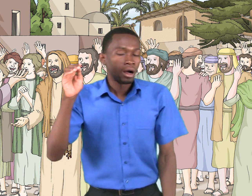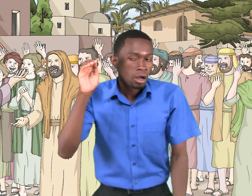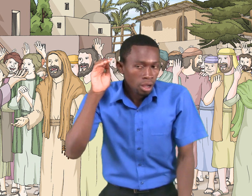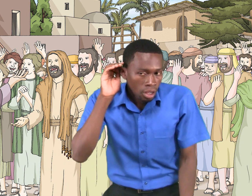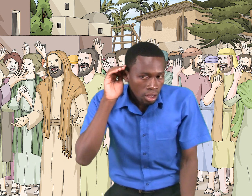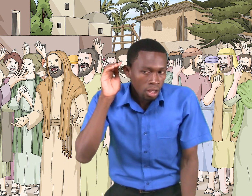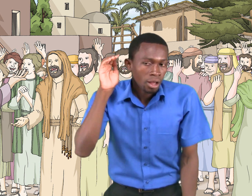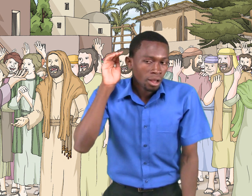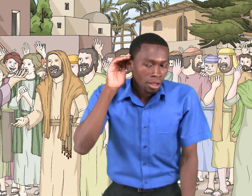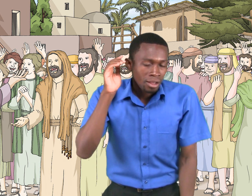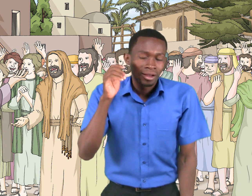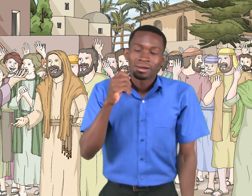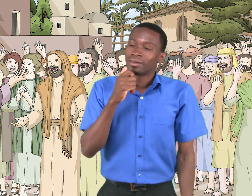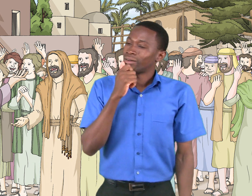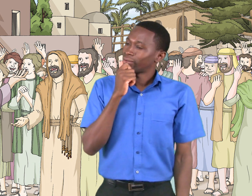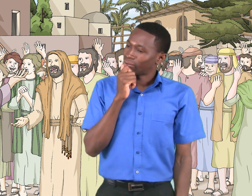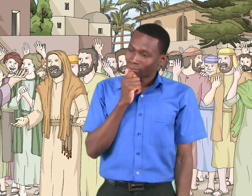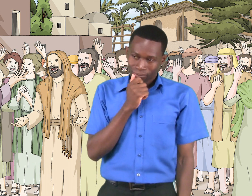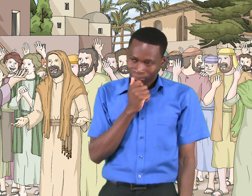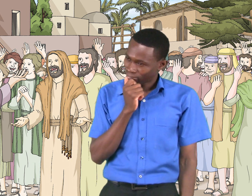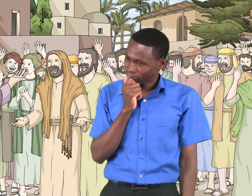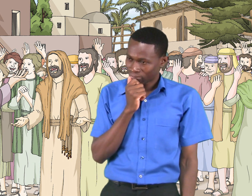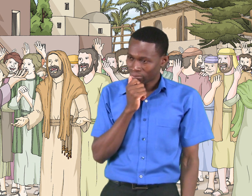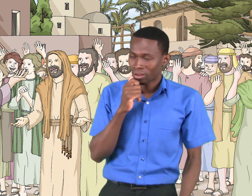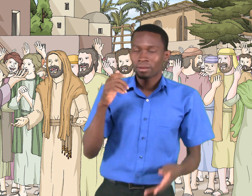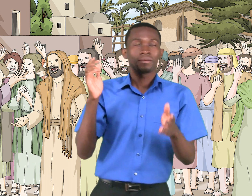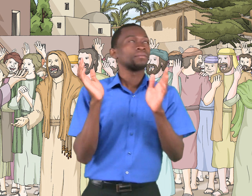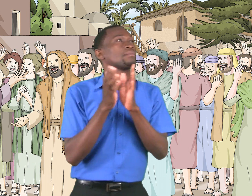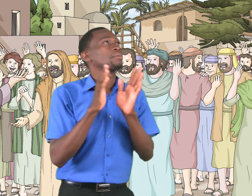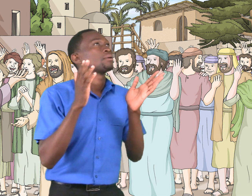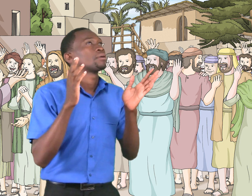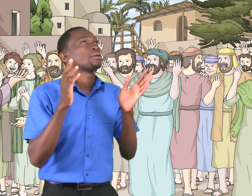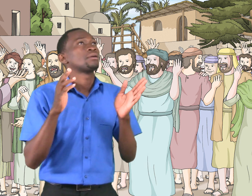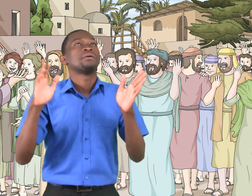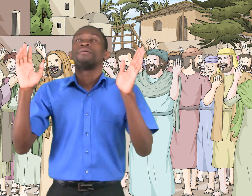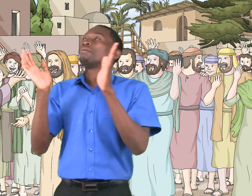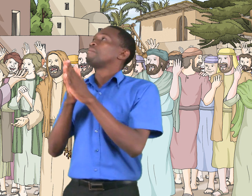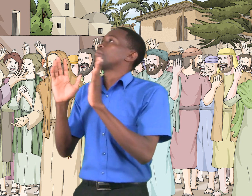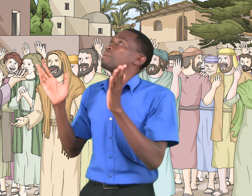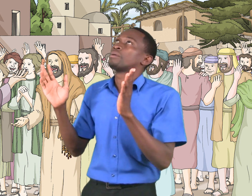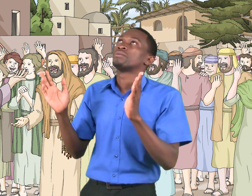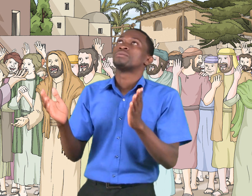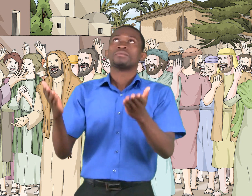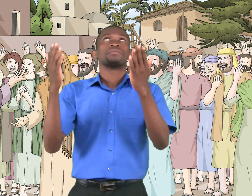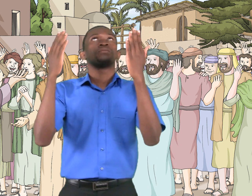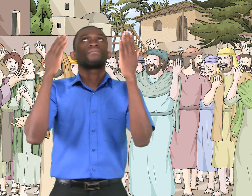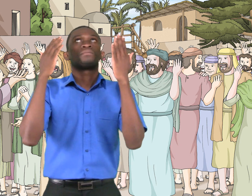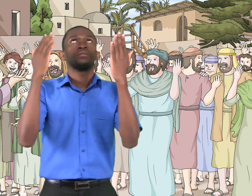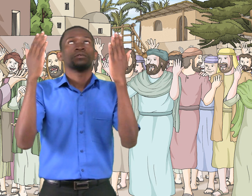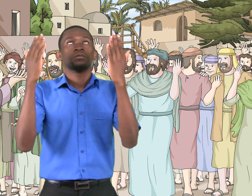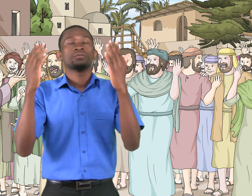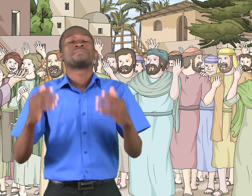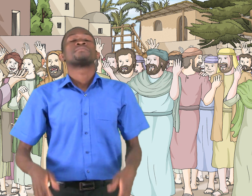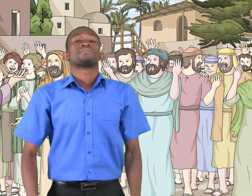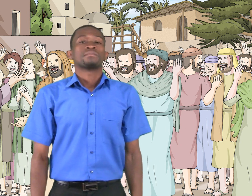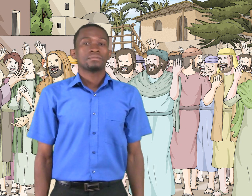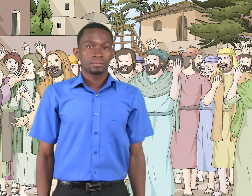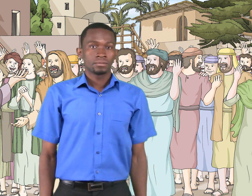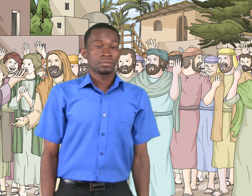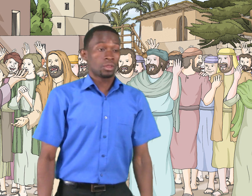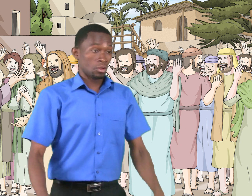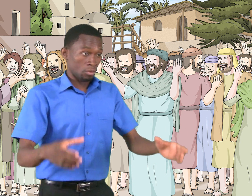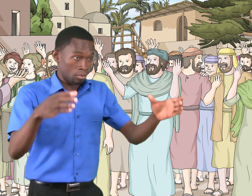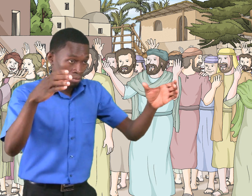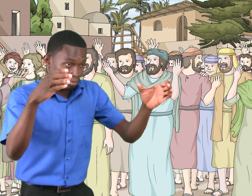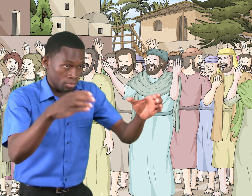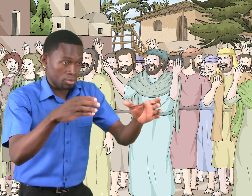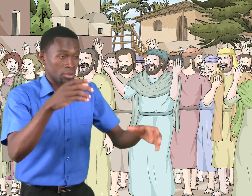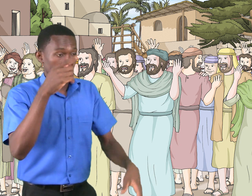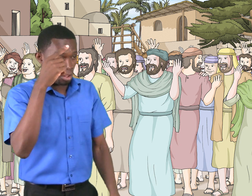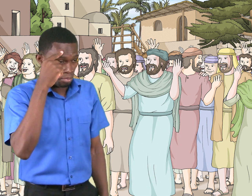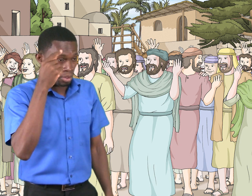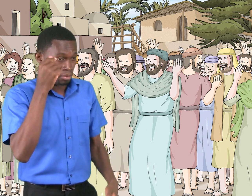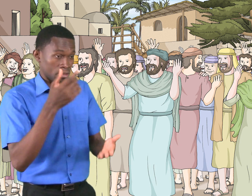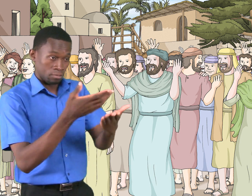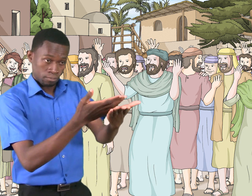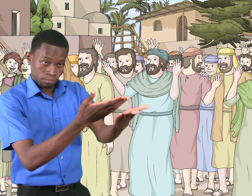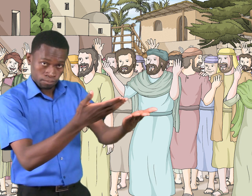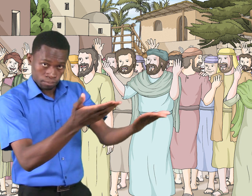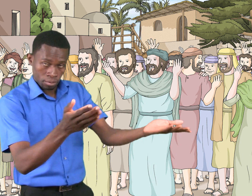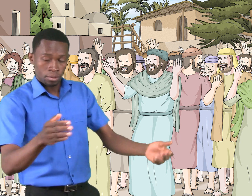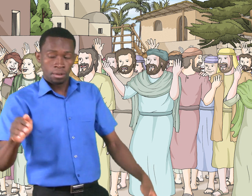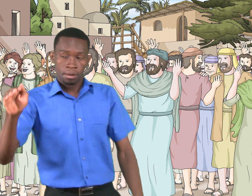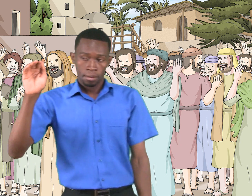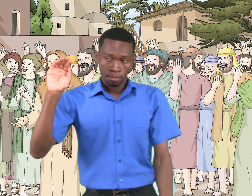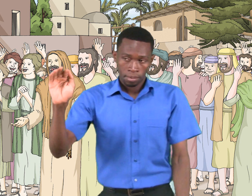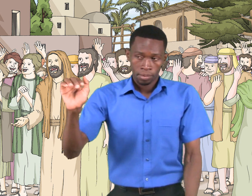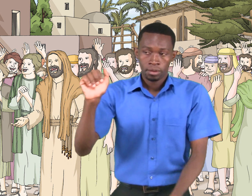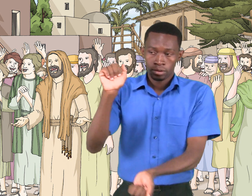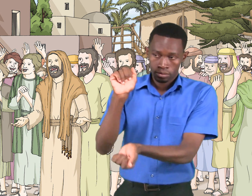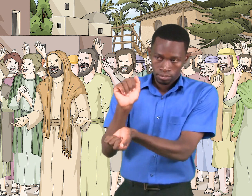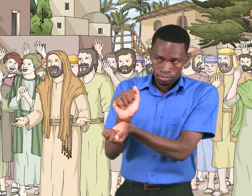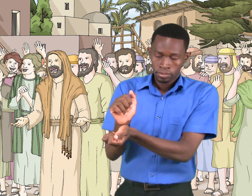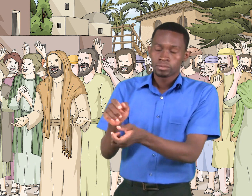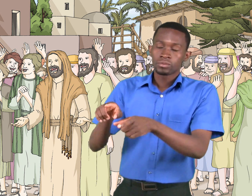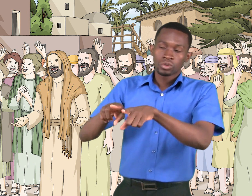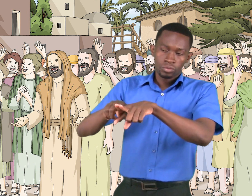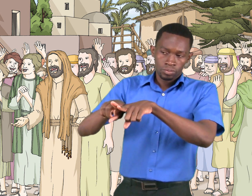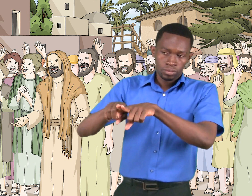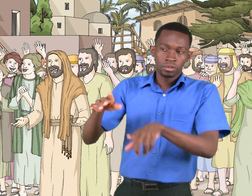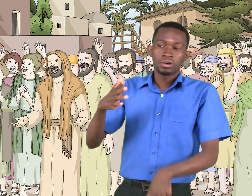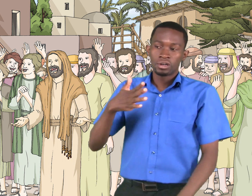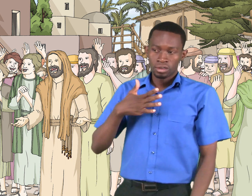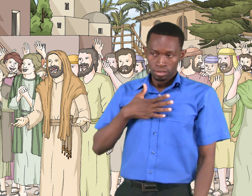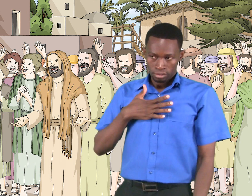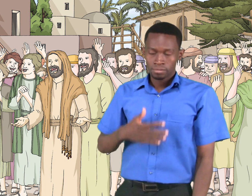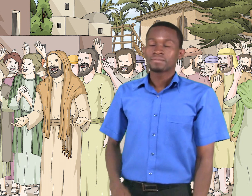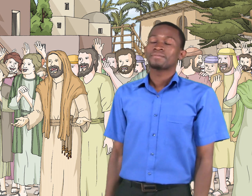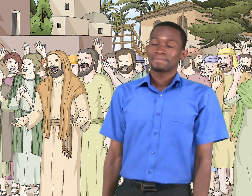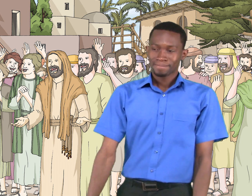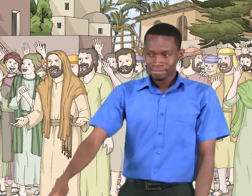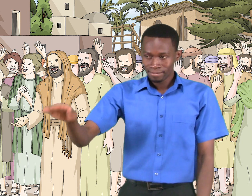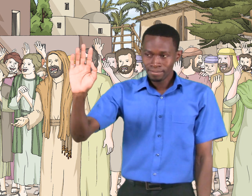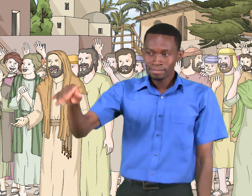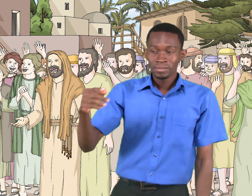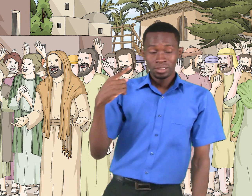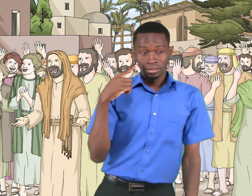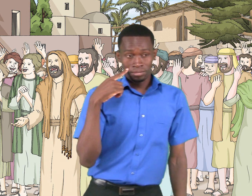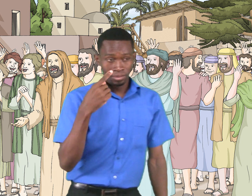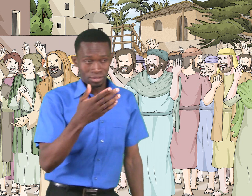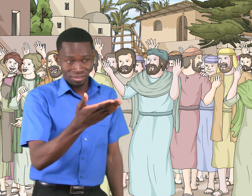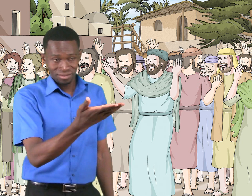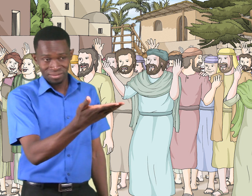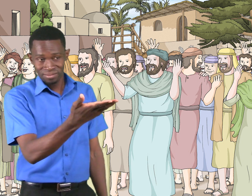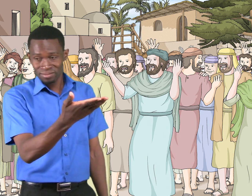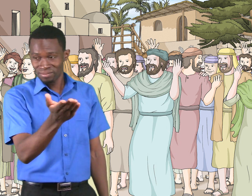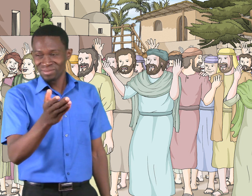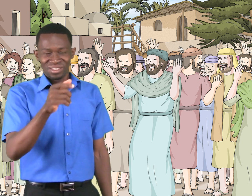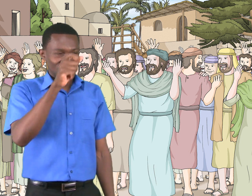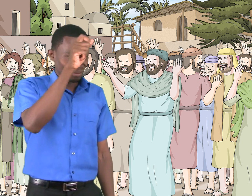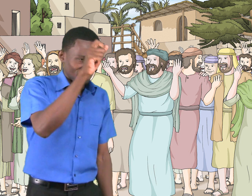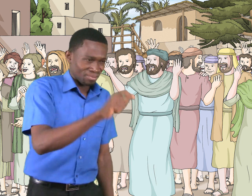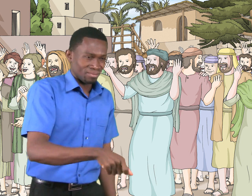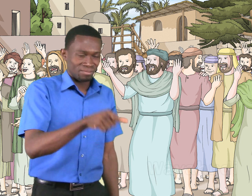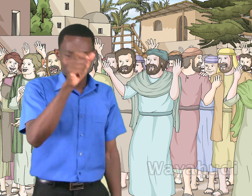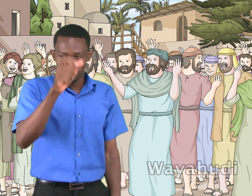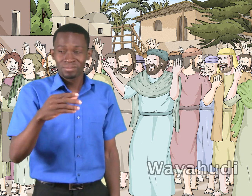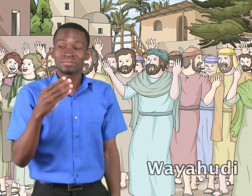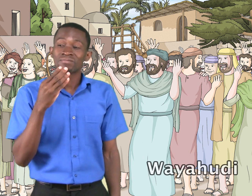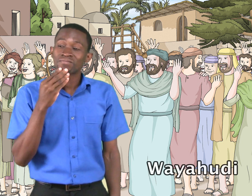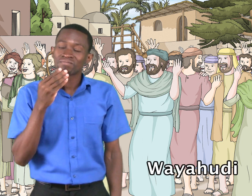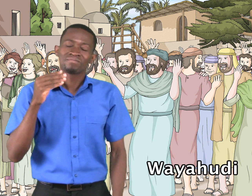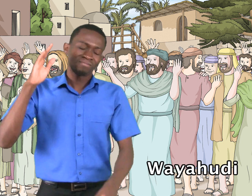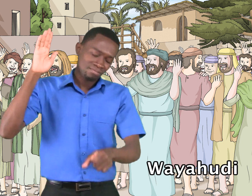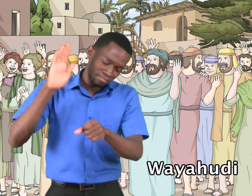When they heard this, they glorified God.